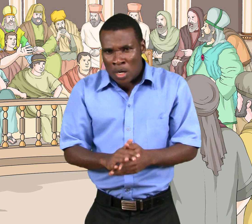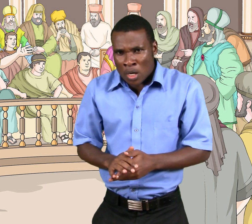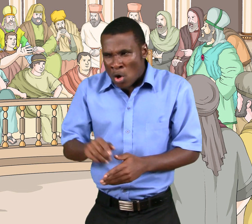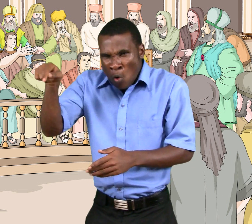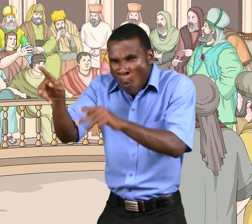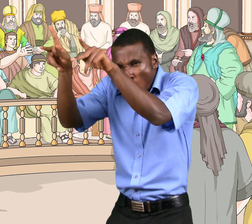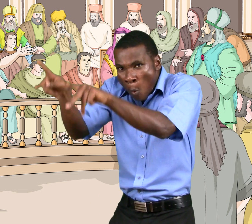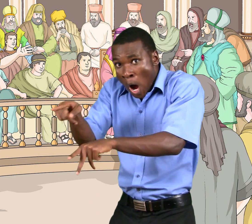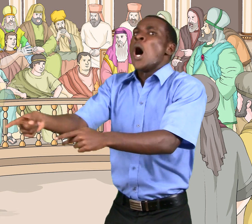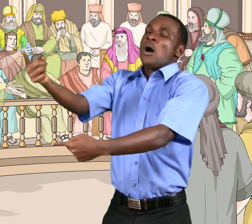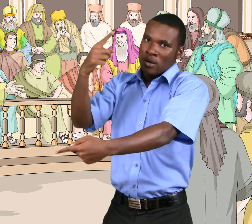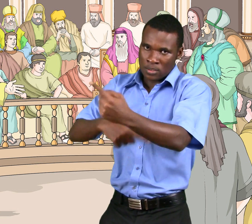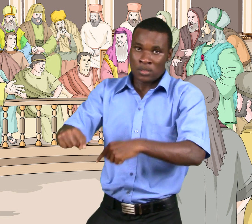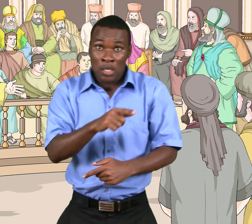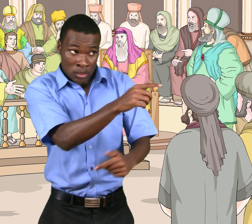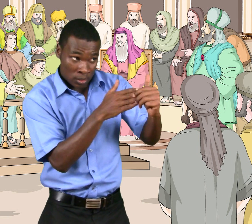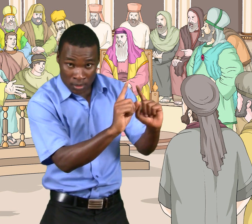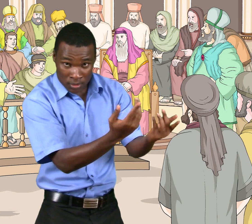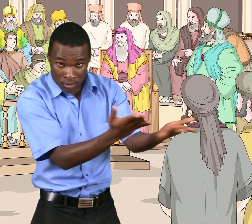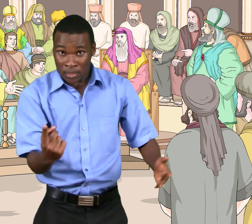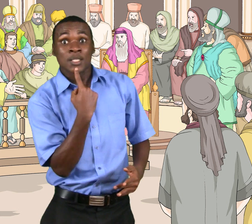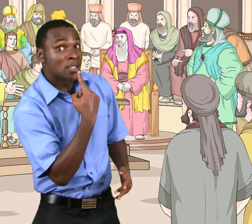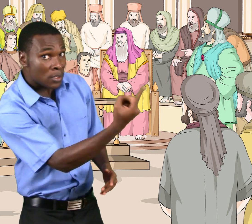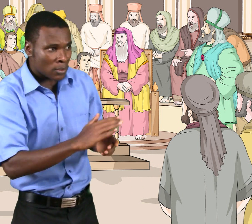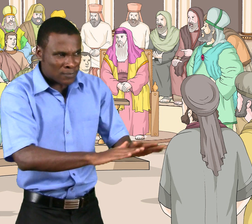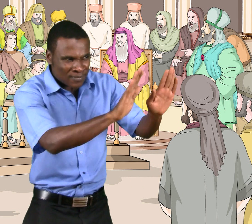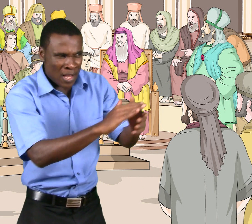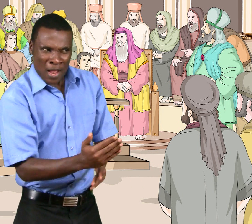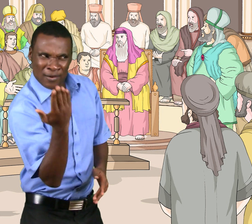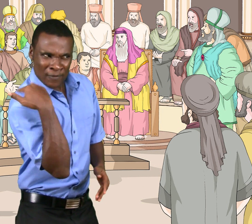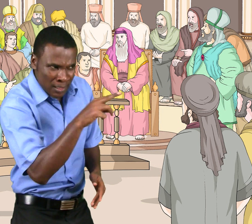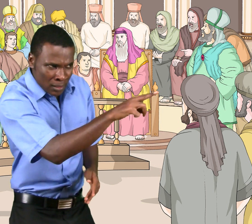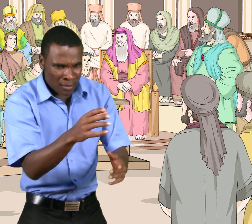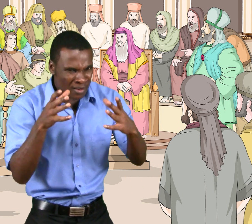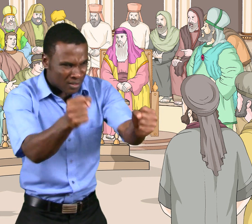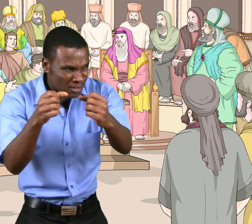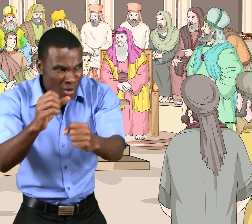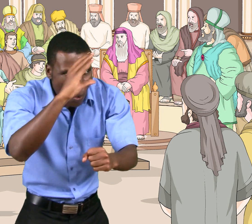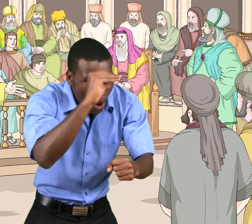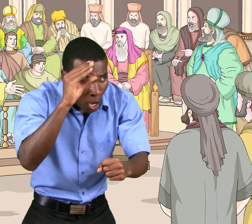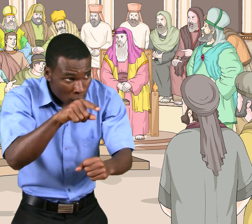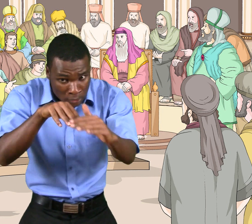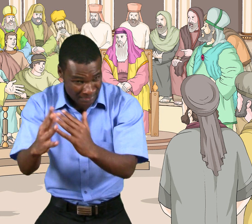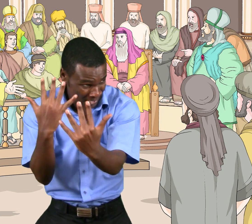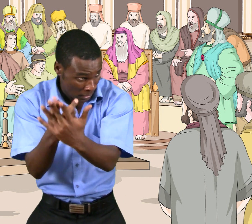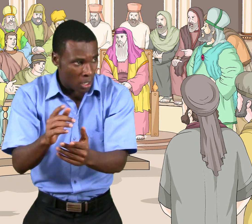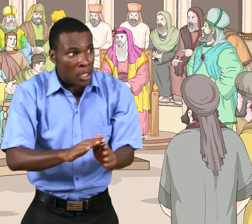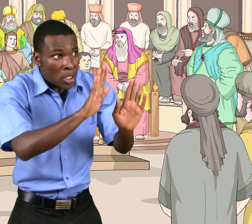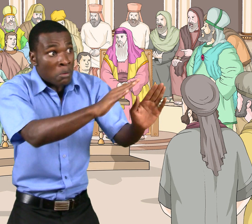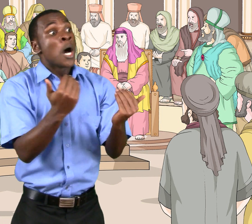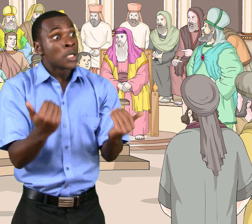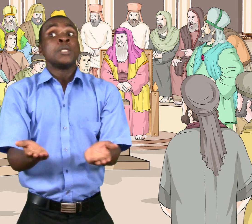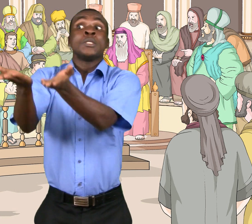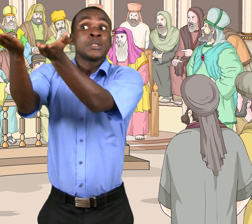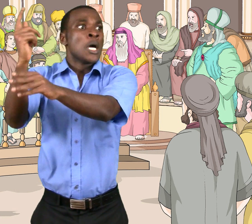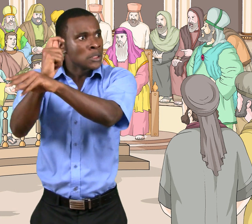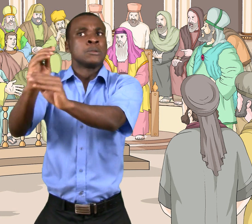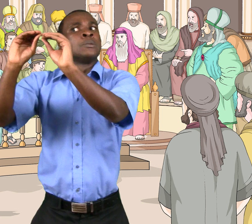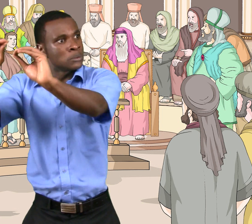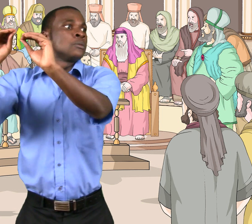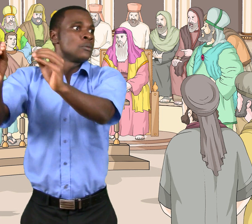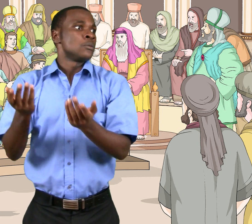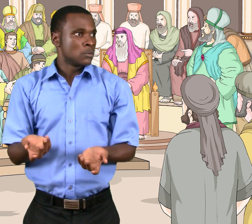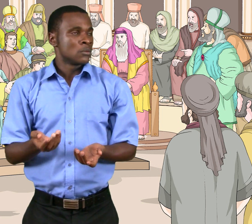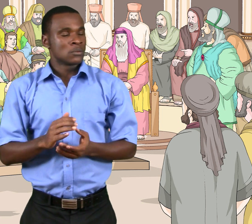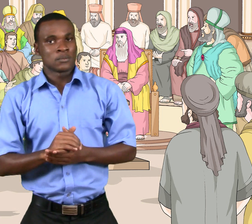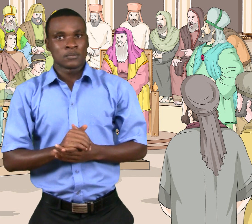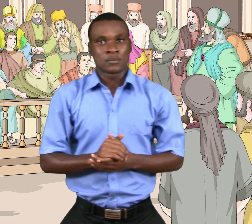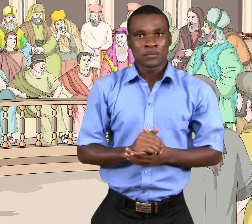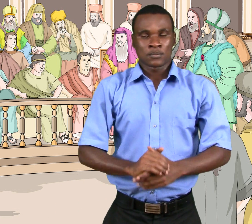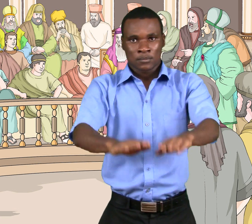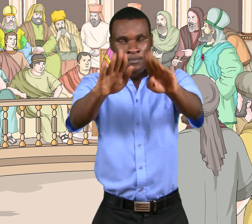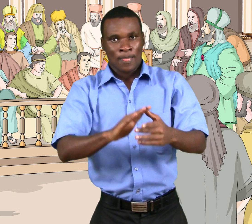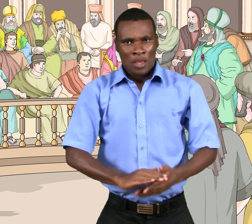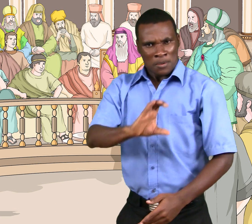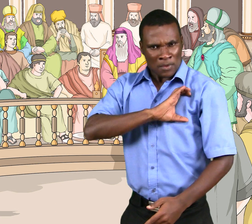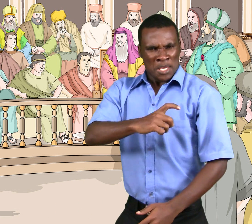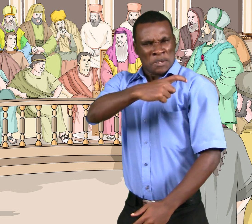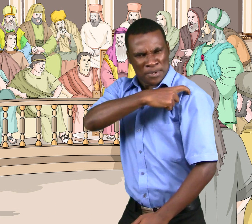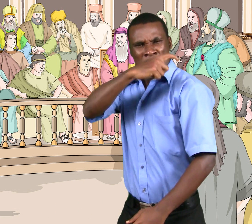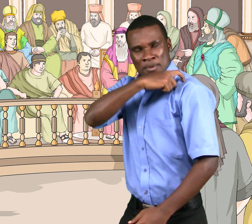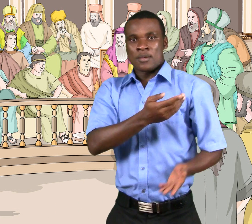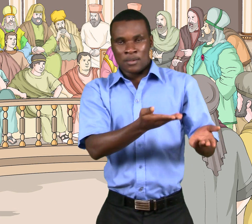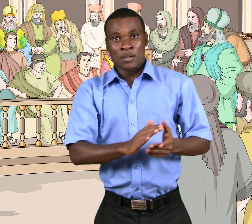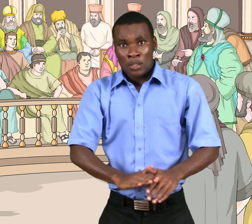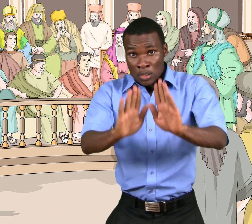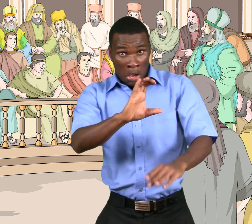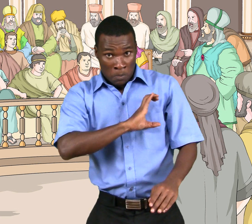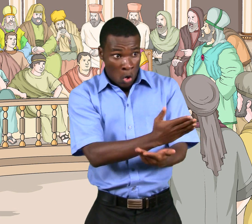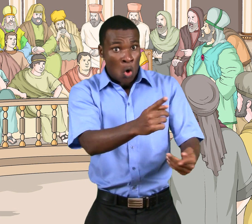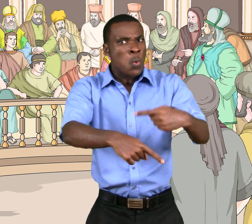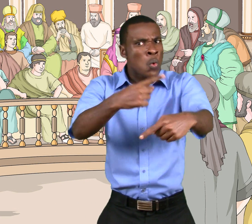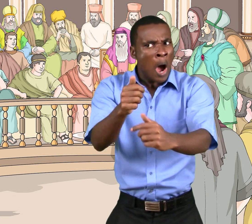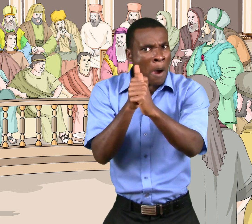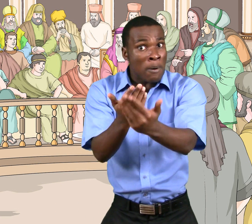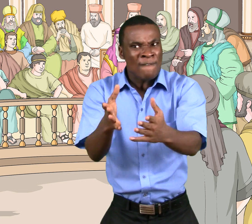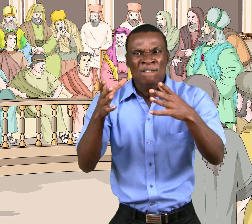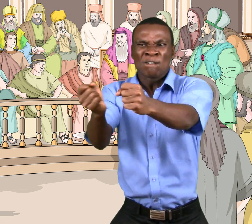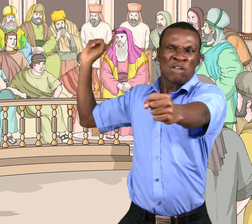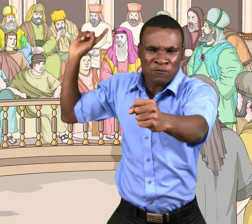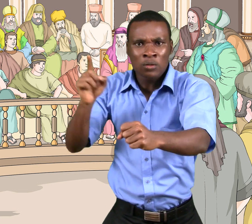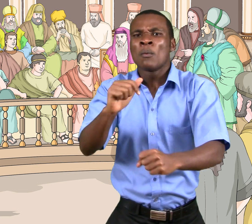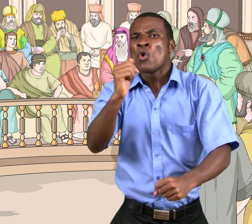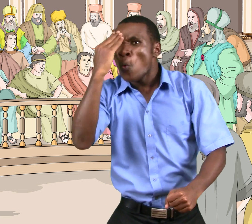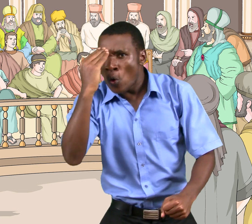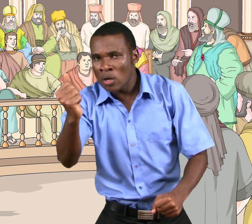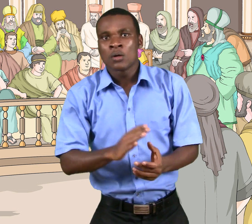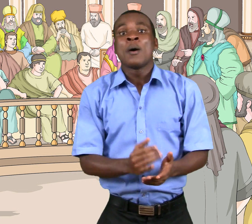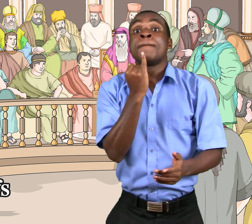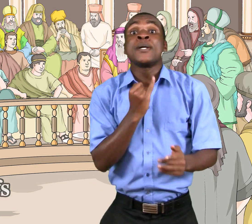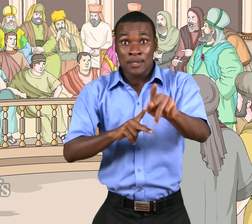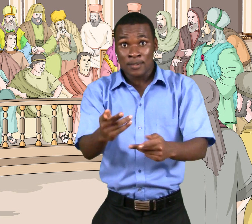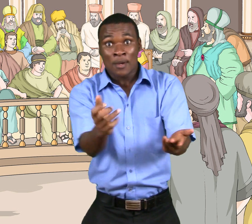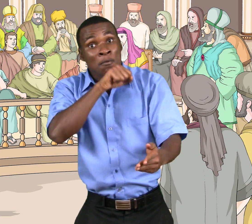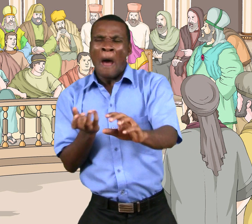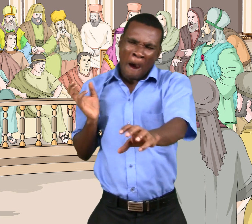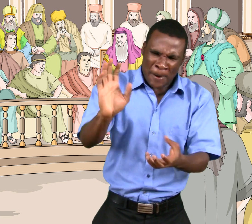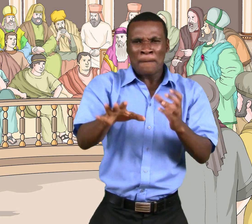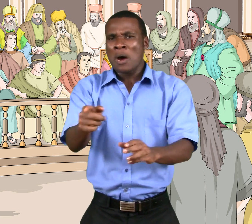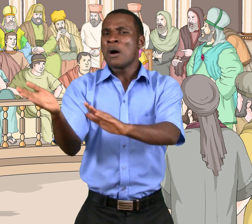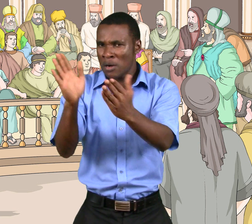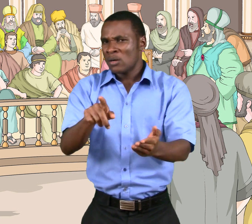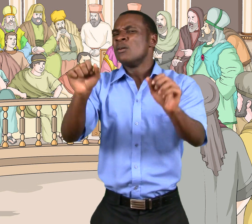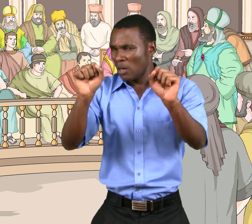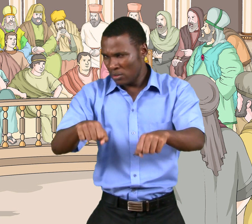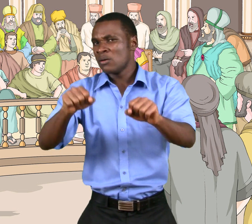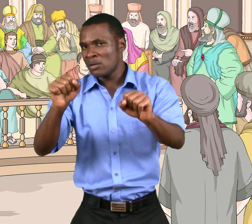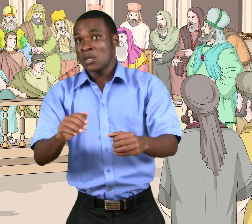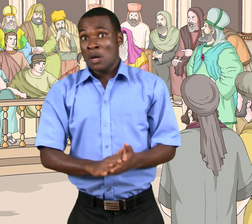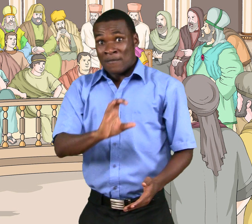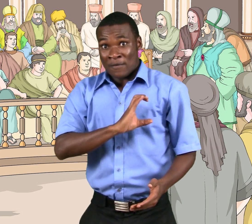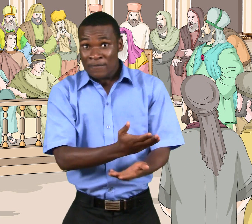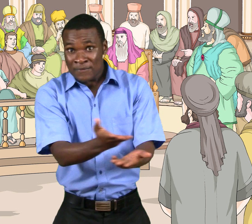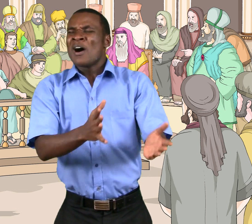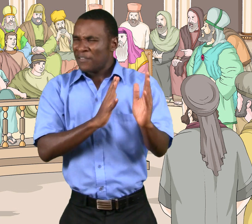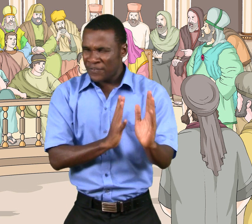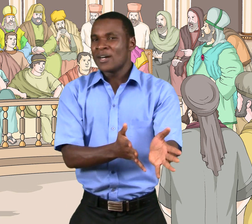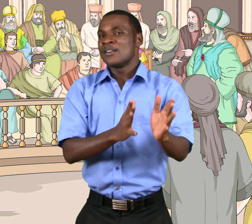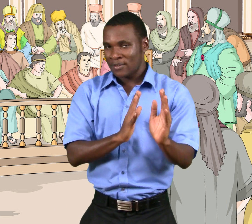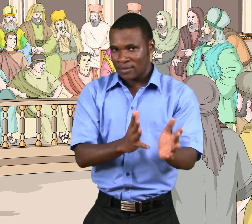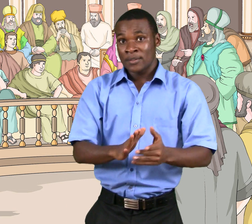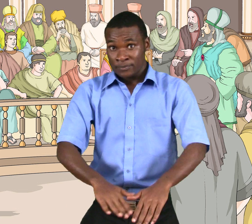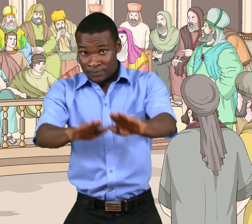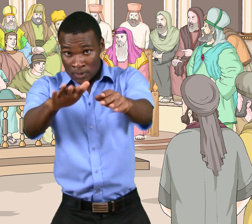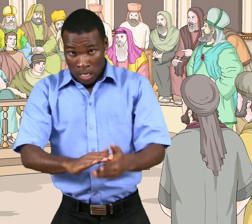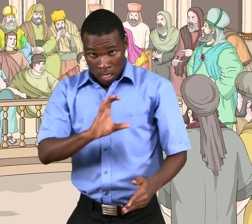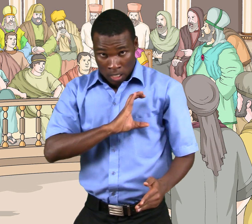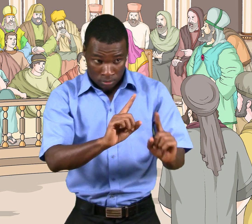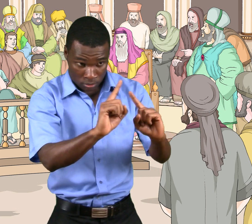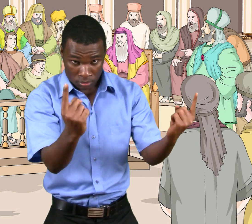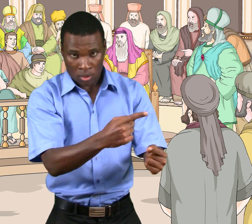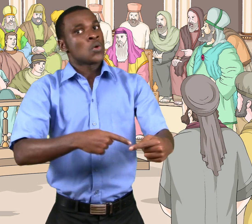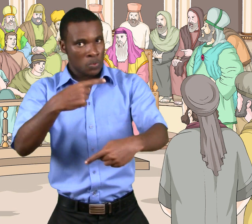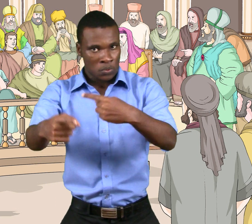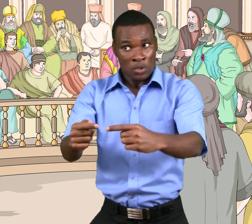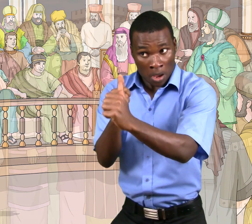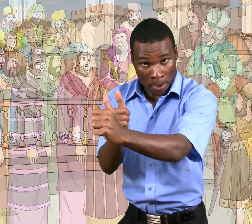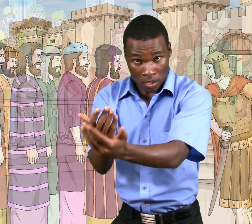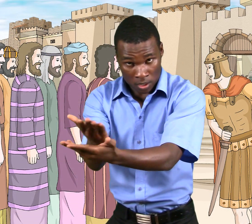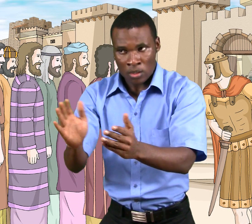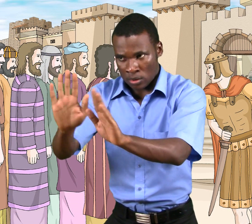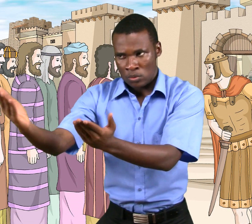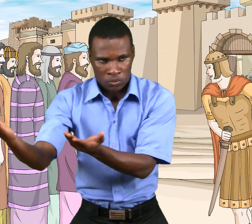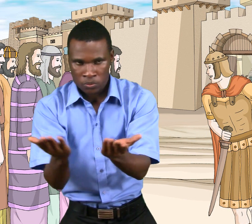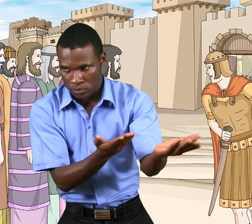Then someone came in and announced, “Look, the men you put in jail are standing in the temple courts teaching the people!”